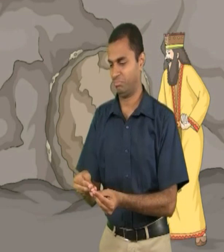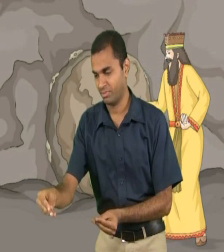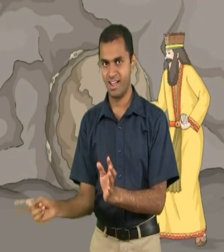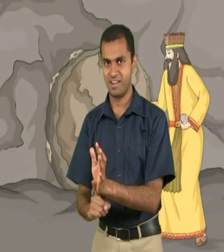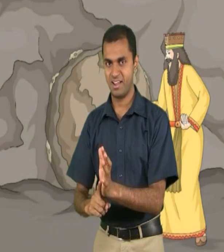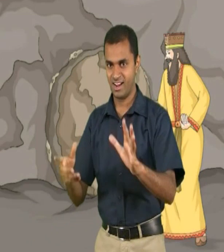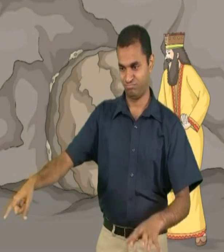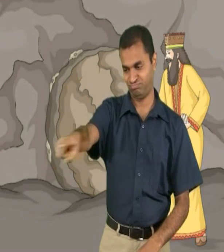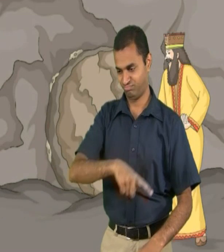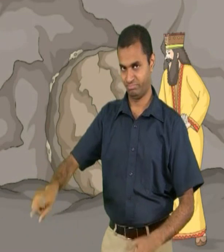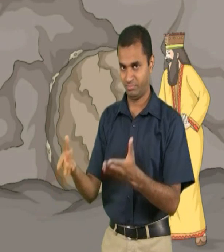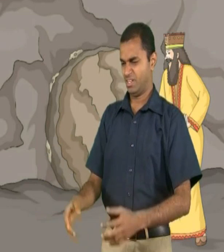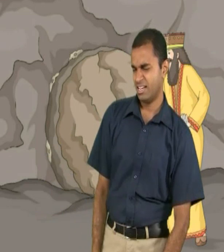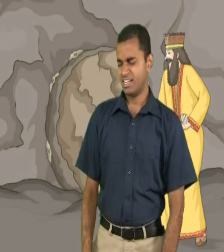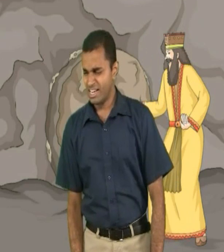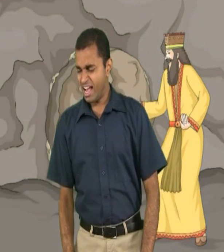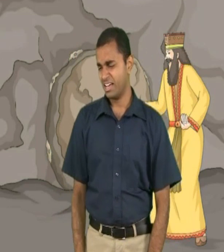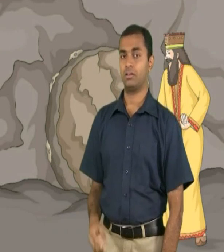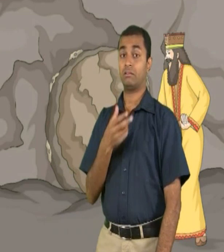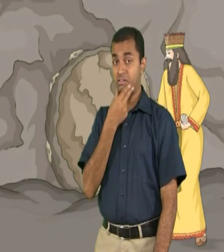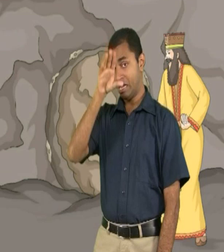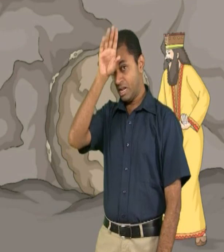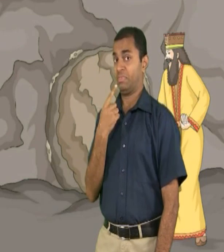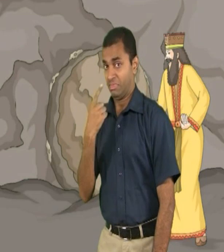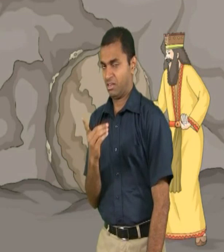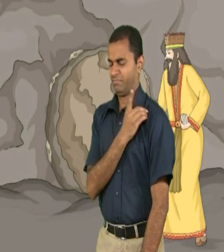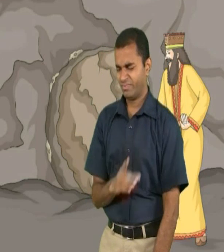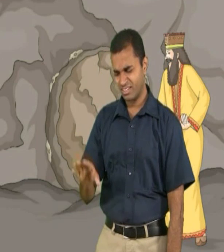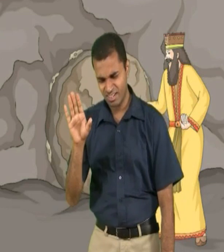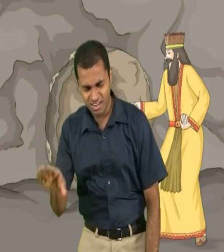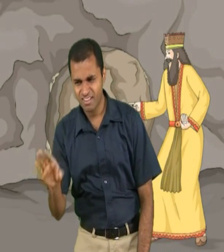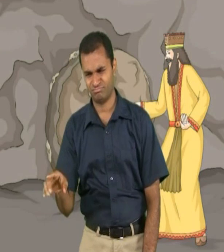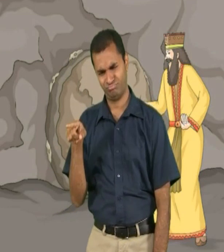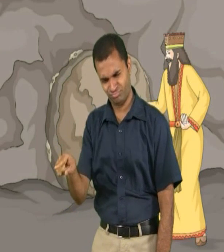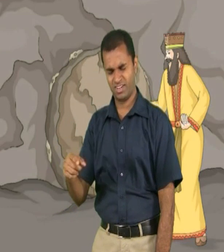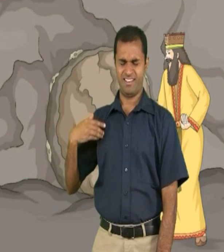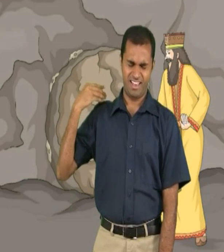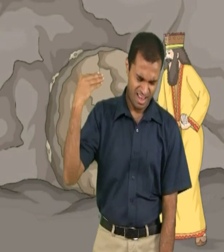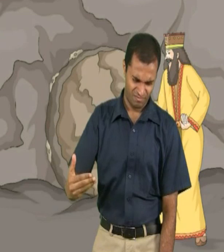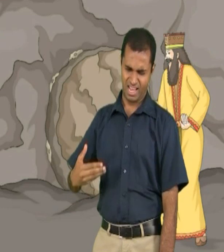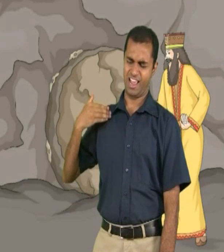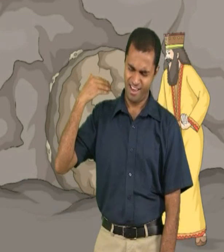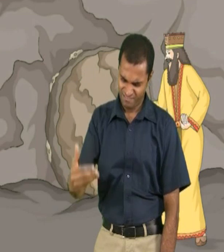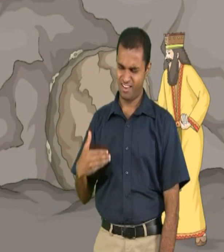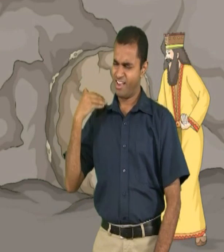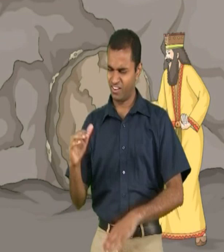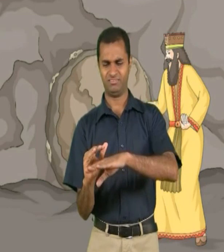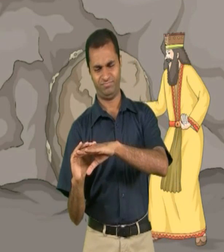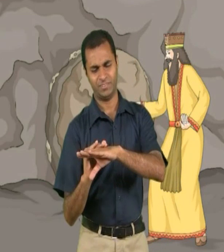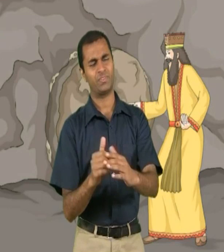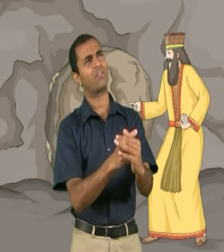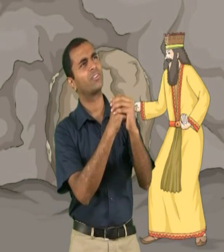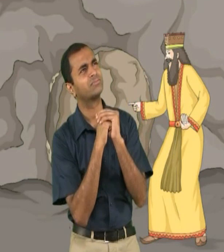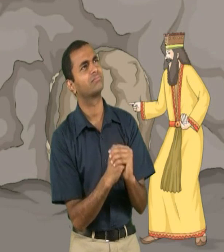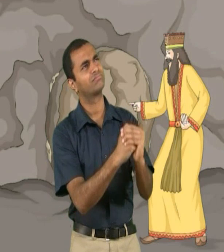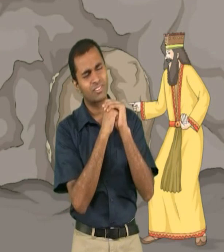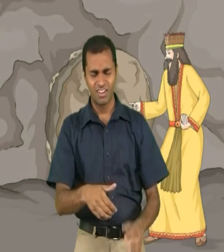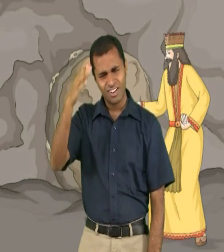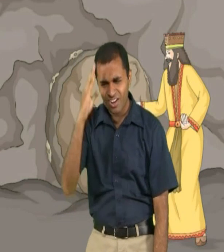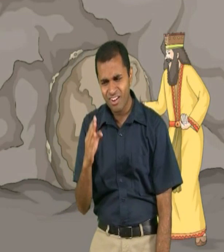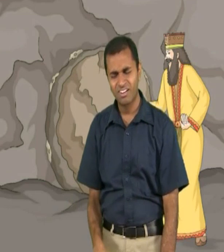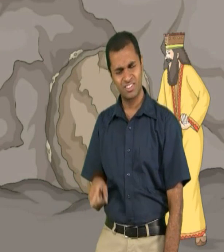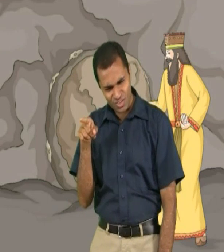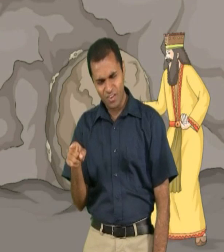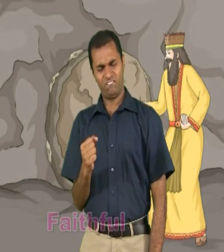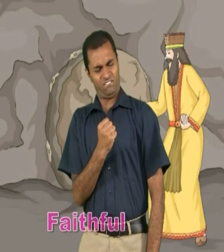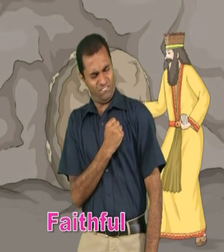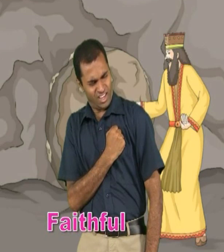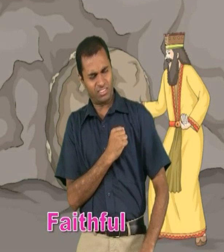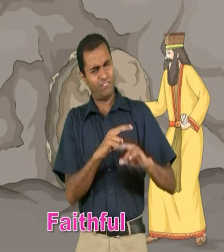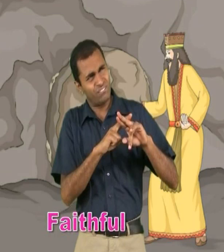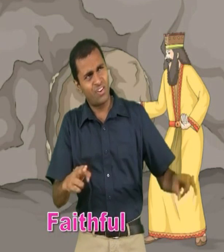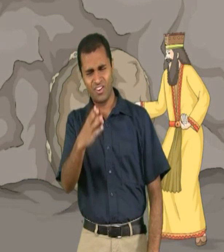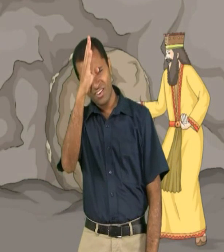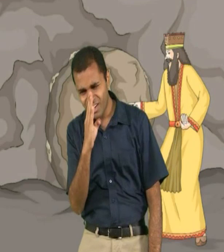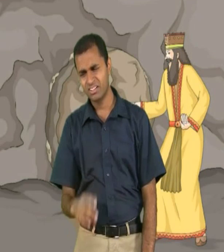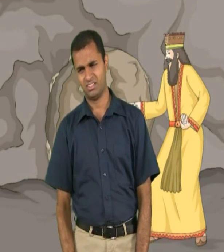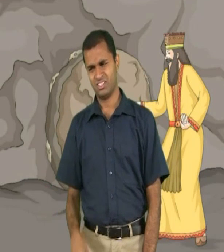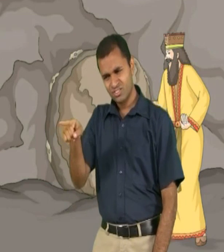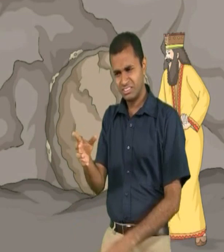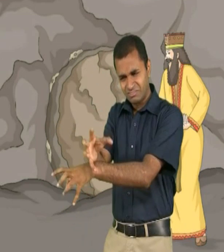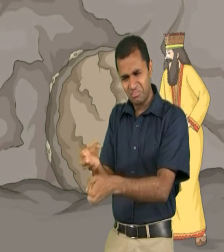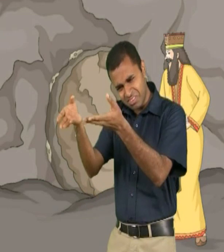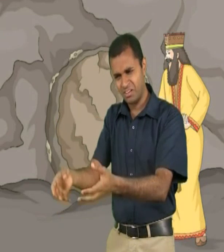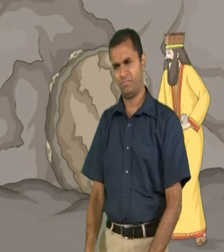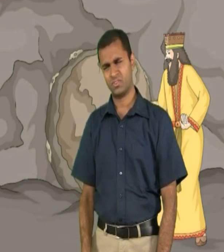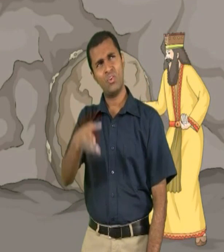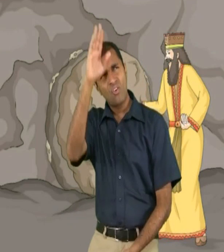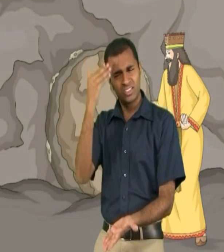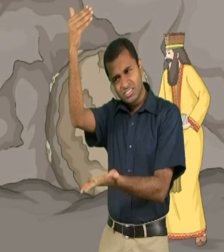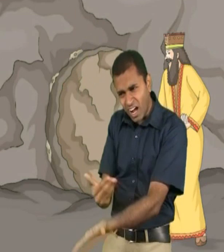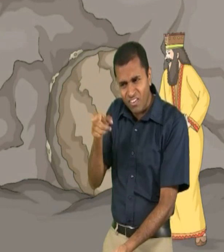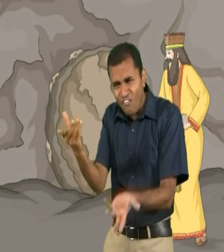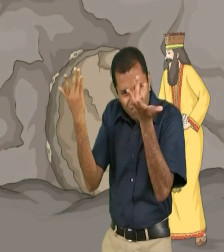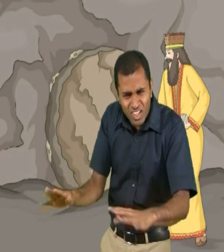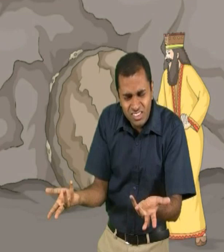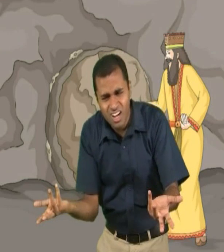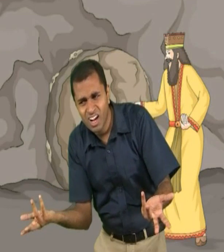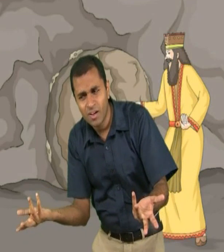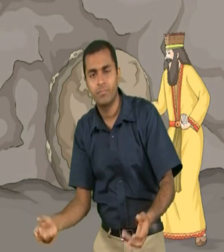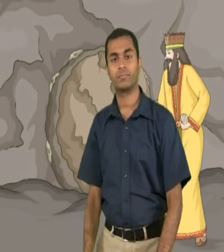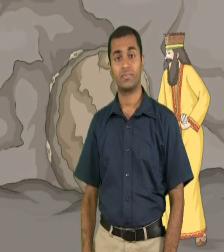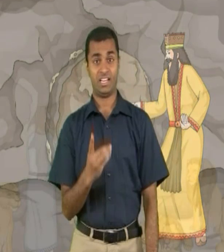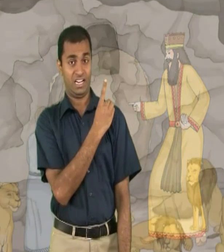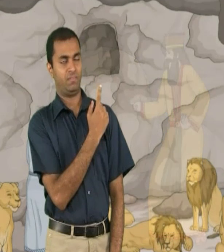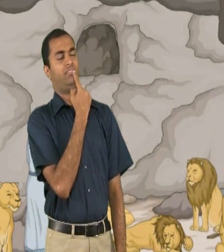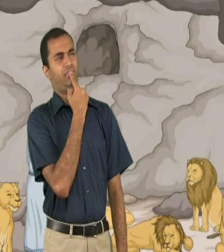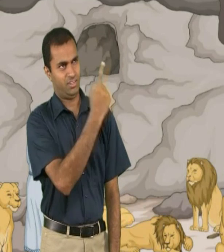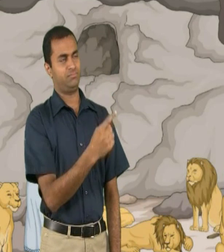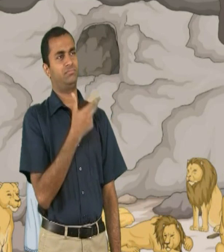When he reached the den, he cried out in a voice of anguish, “O Daniel, servant of the living God, has your God, whom you serve continually, been able to deliver you from the lions?”